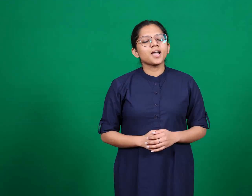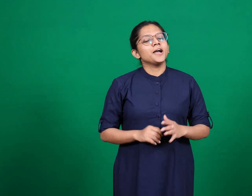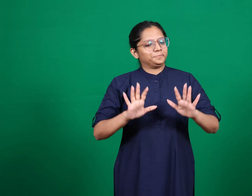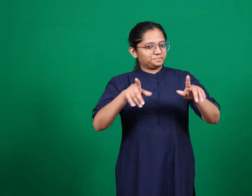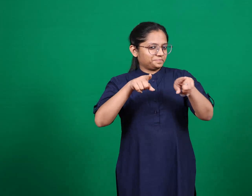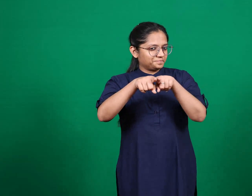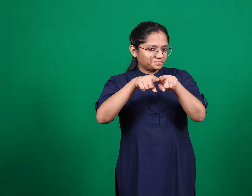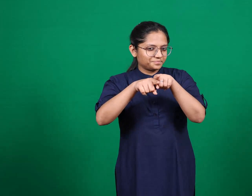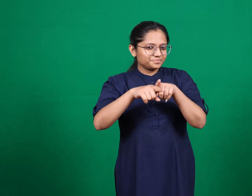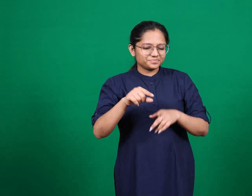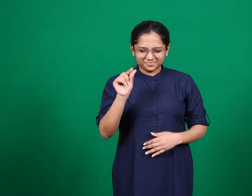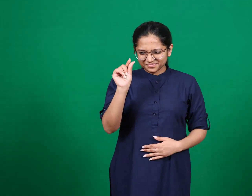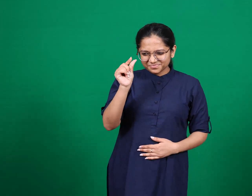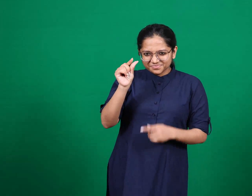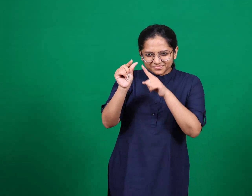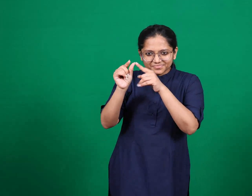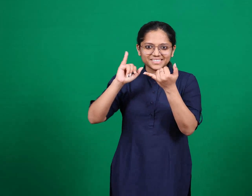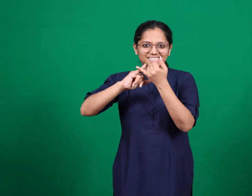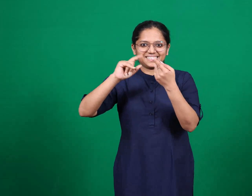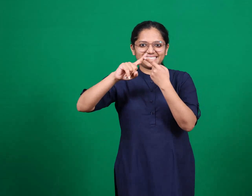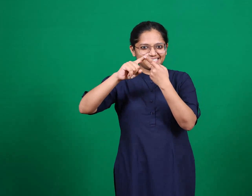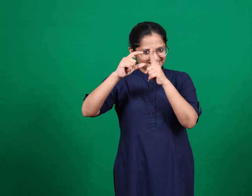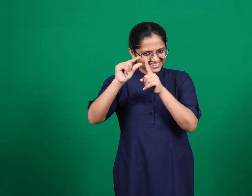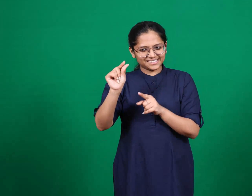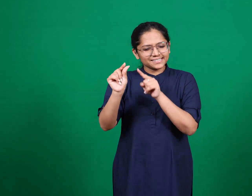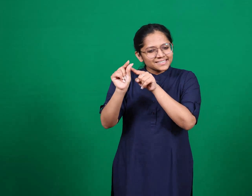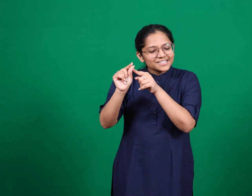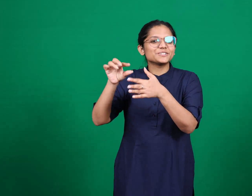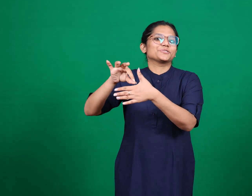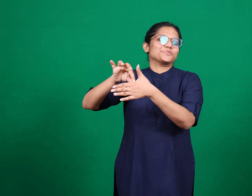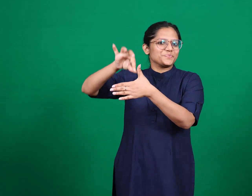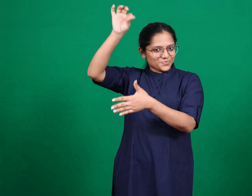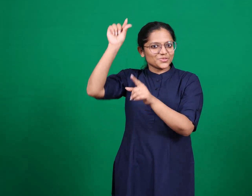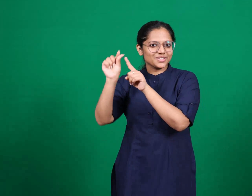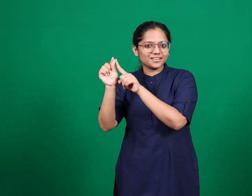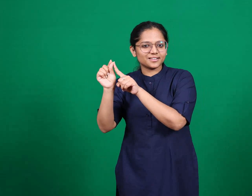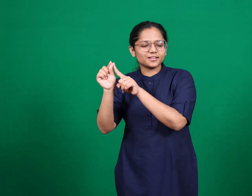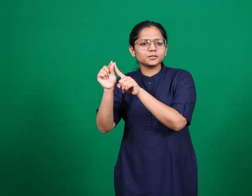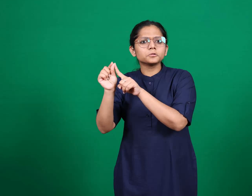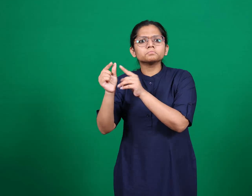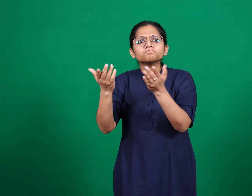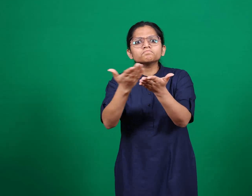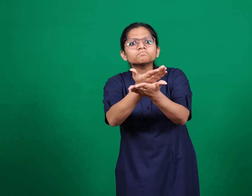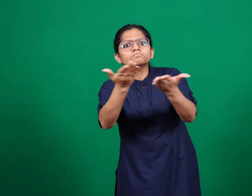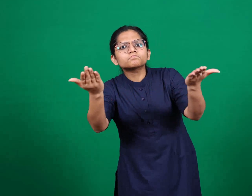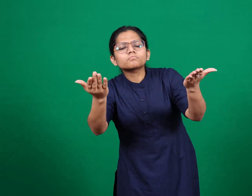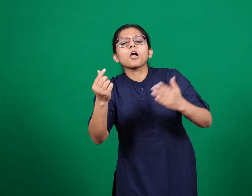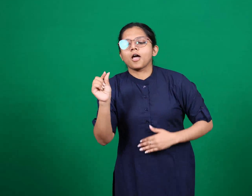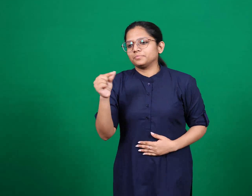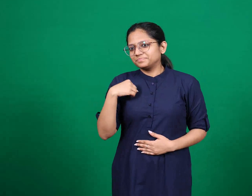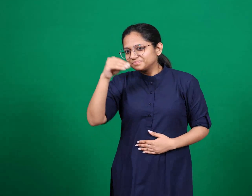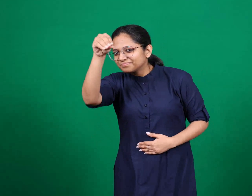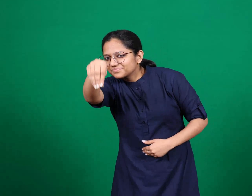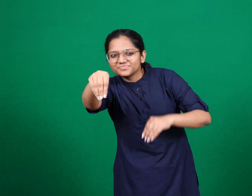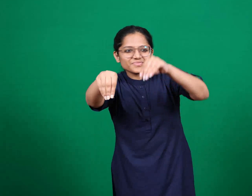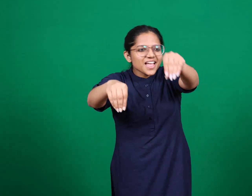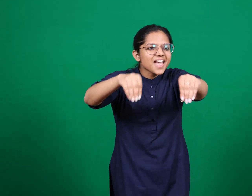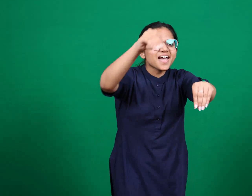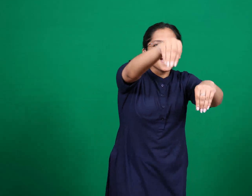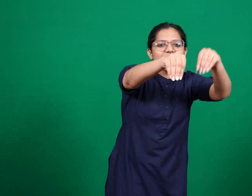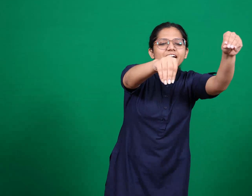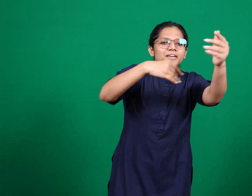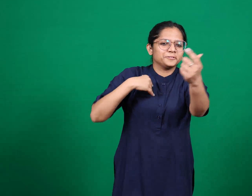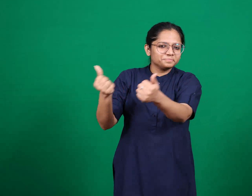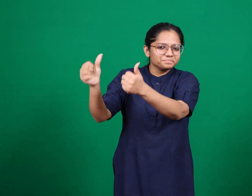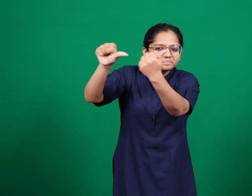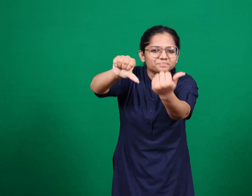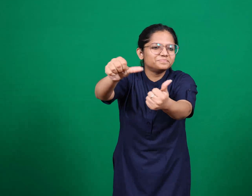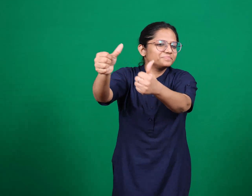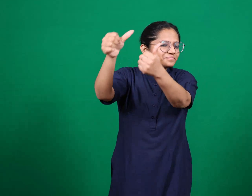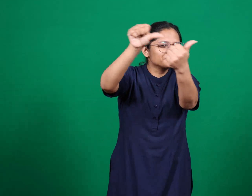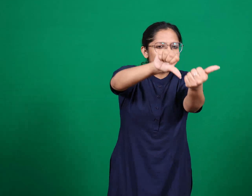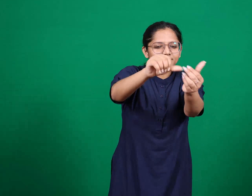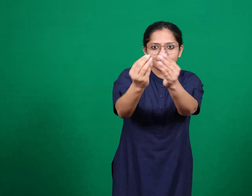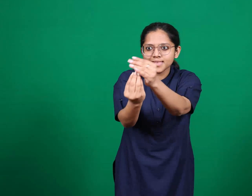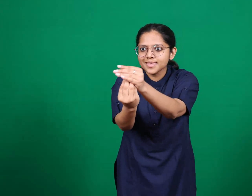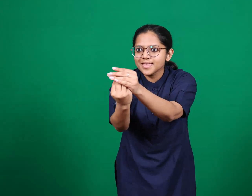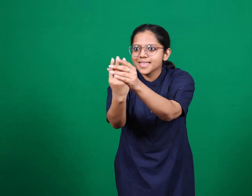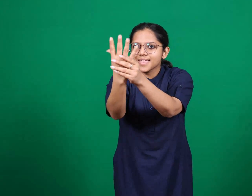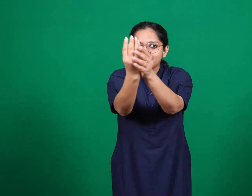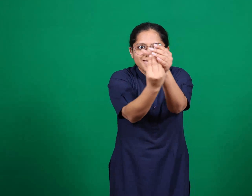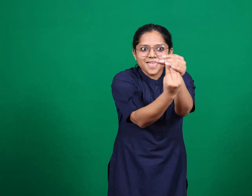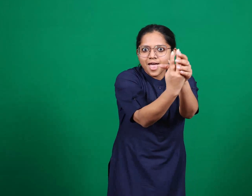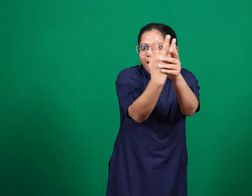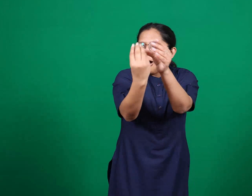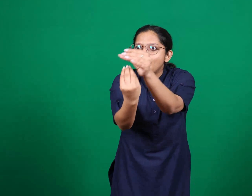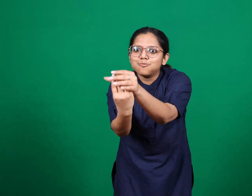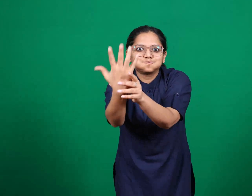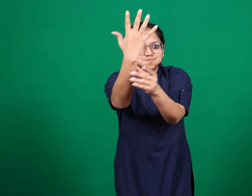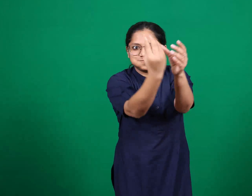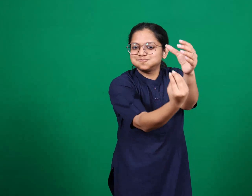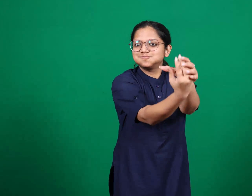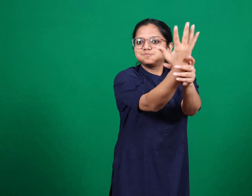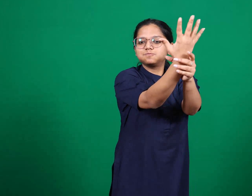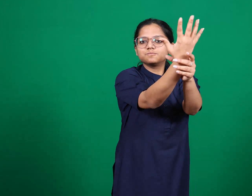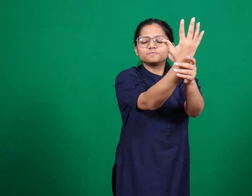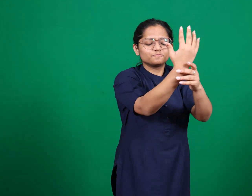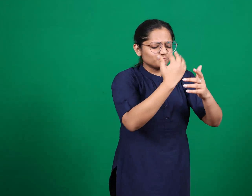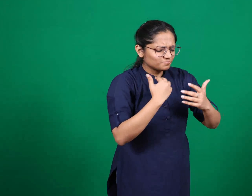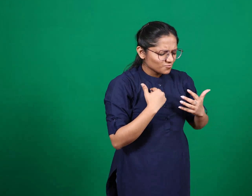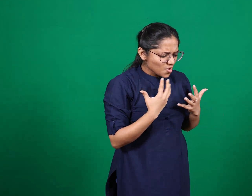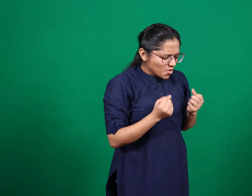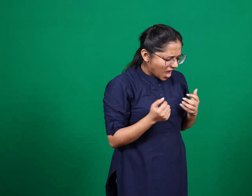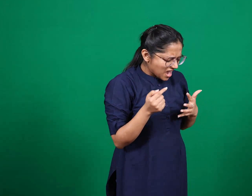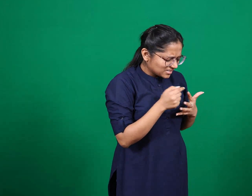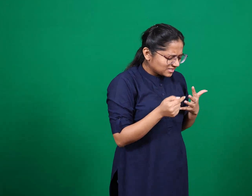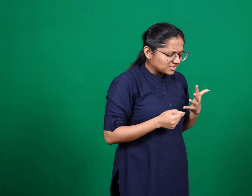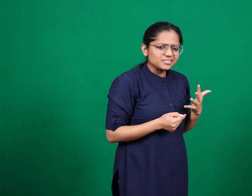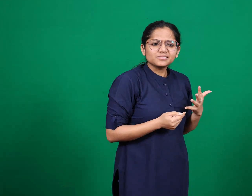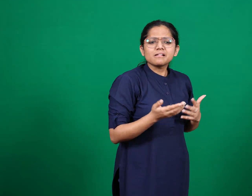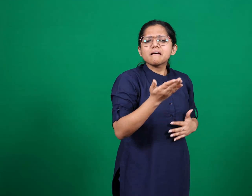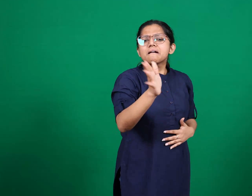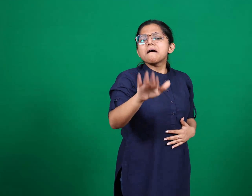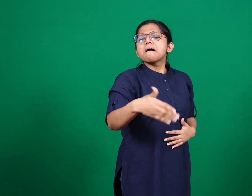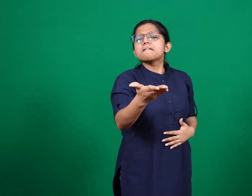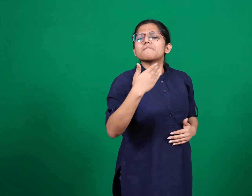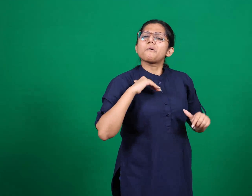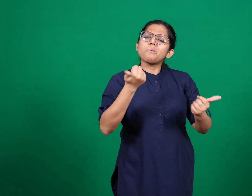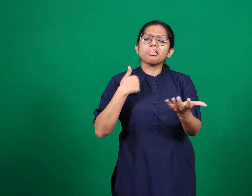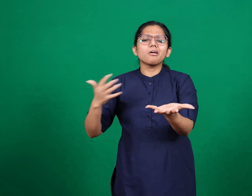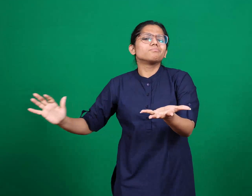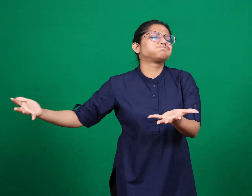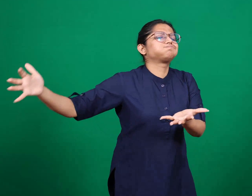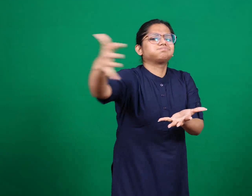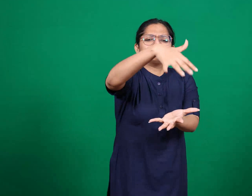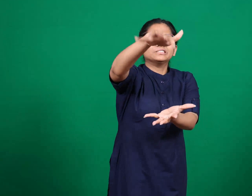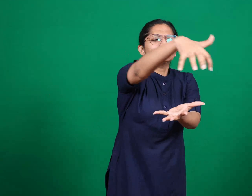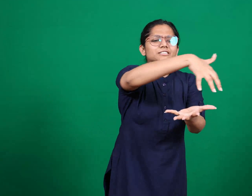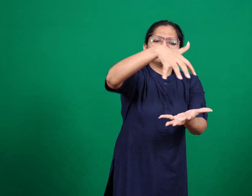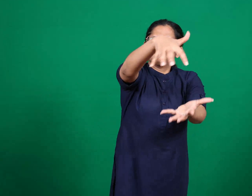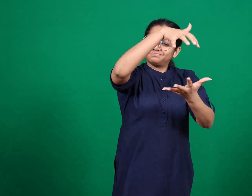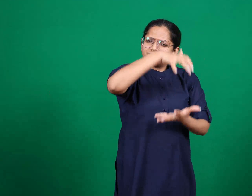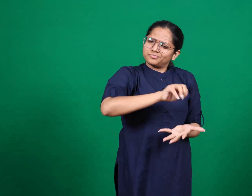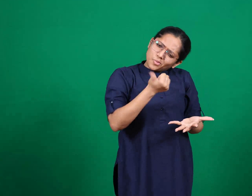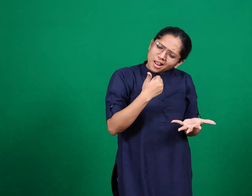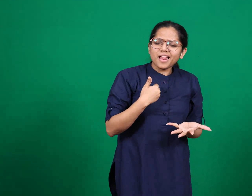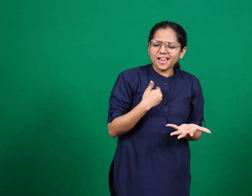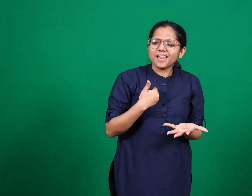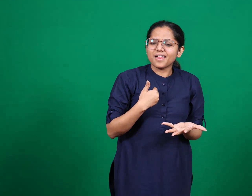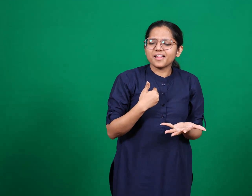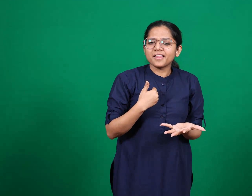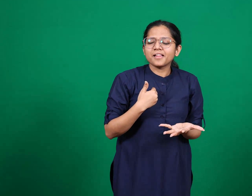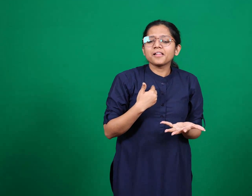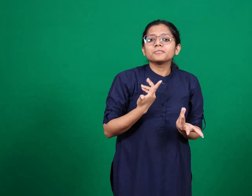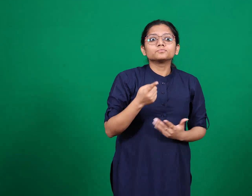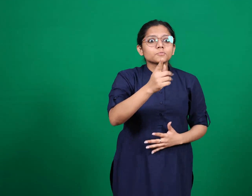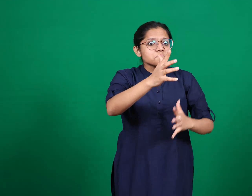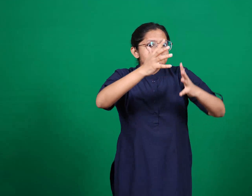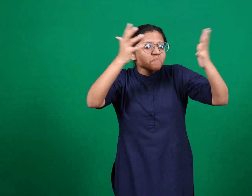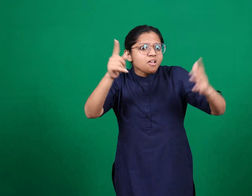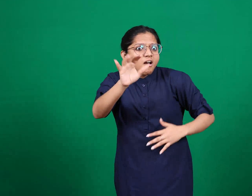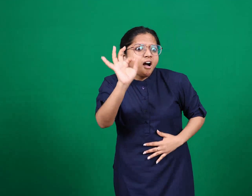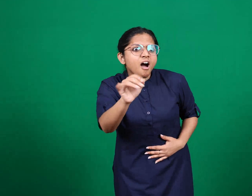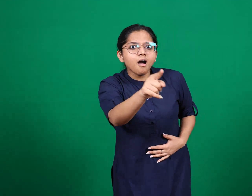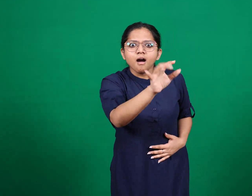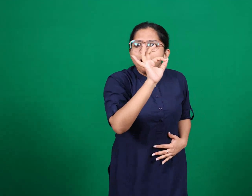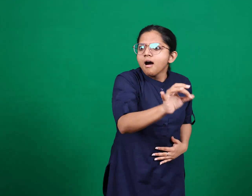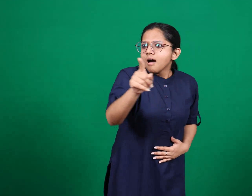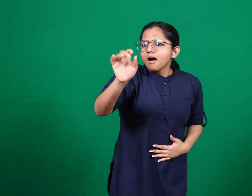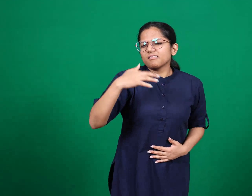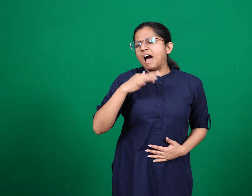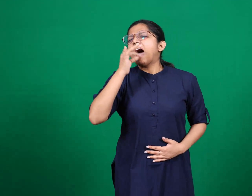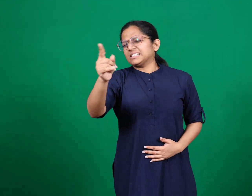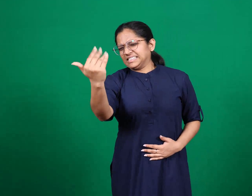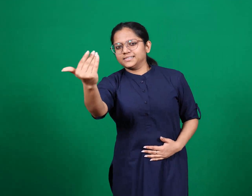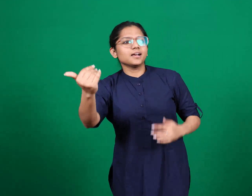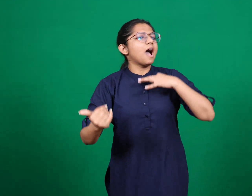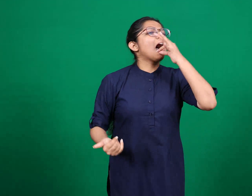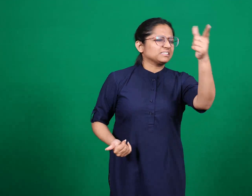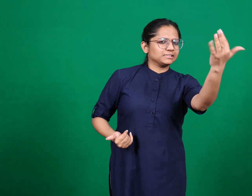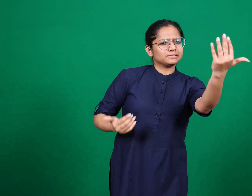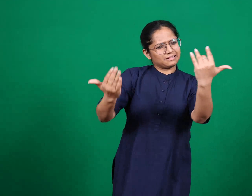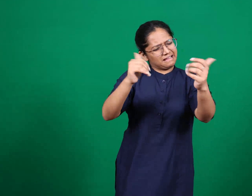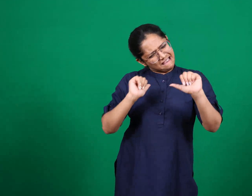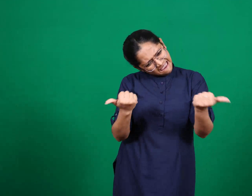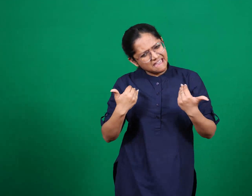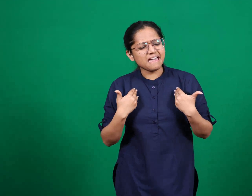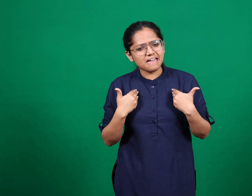If we have sown spiritual seed among you, is it too much for us to reap a material harvest from you?